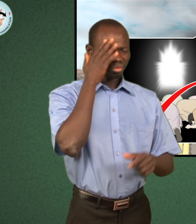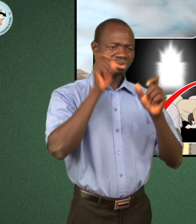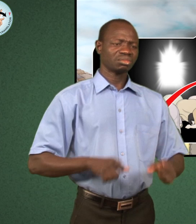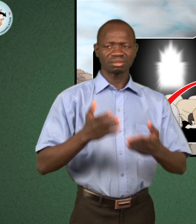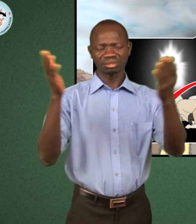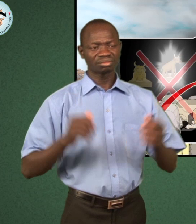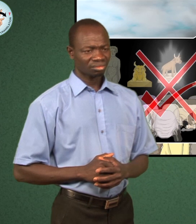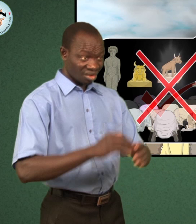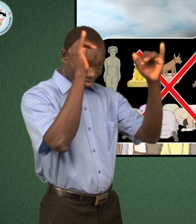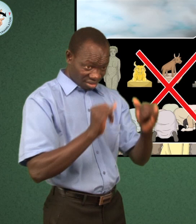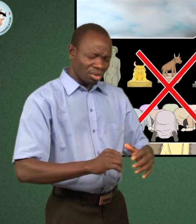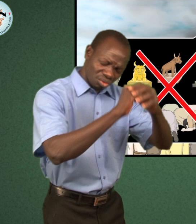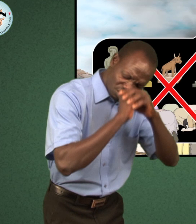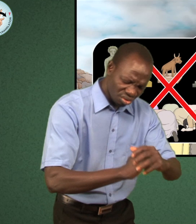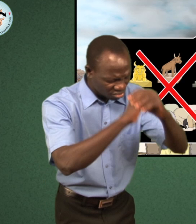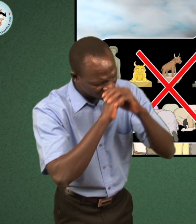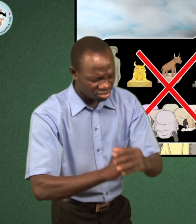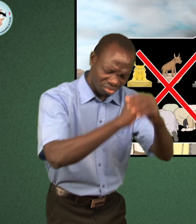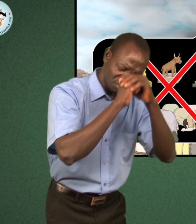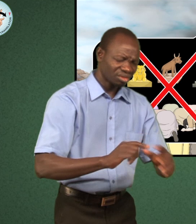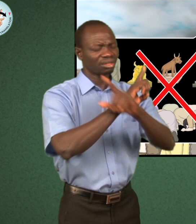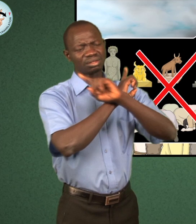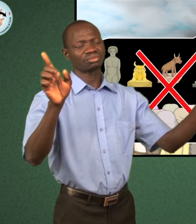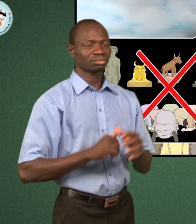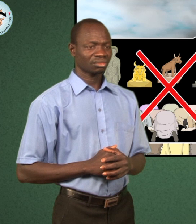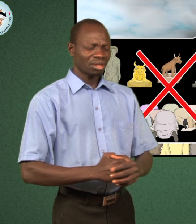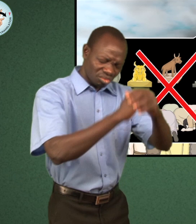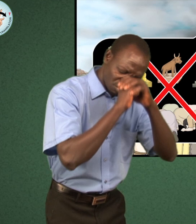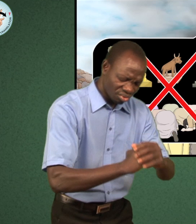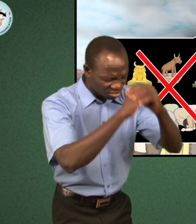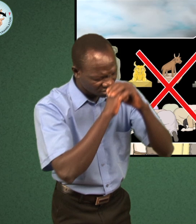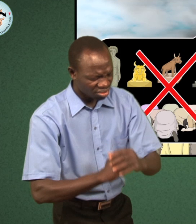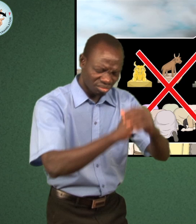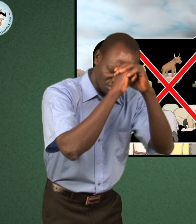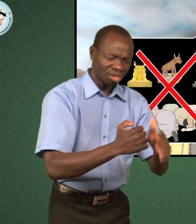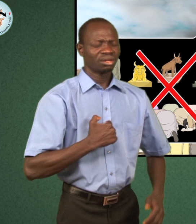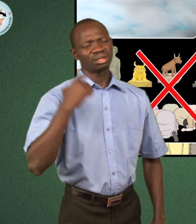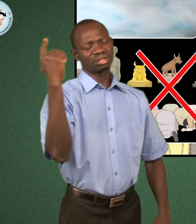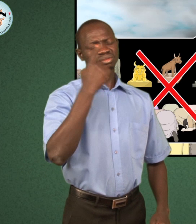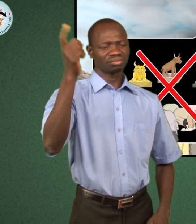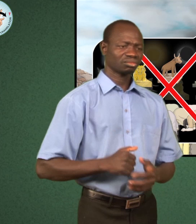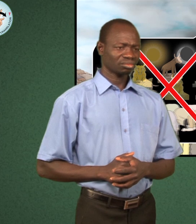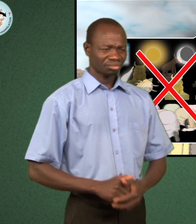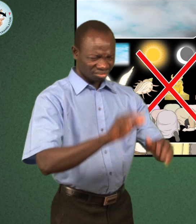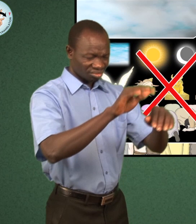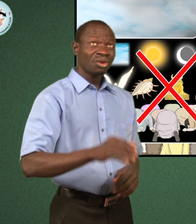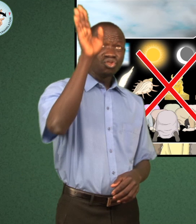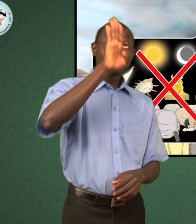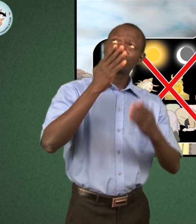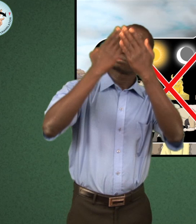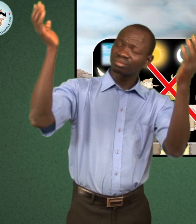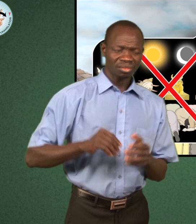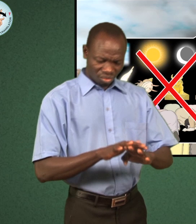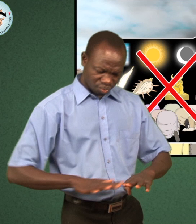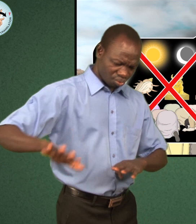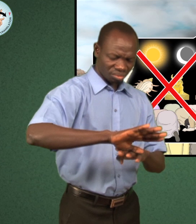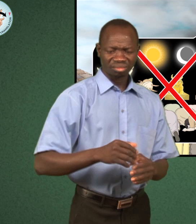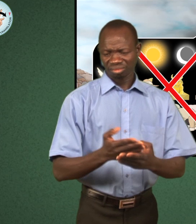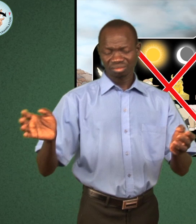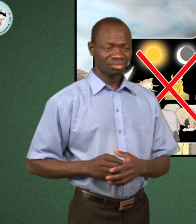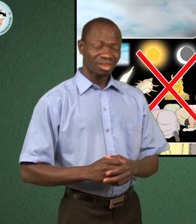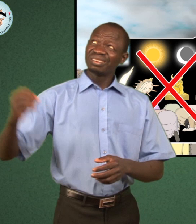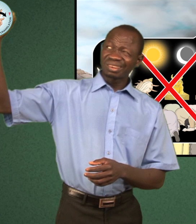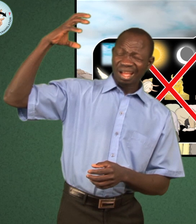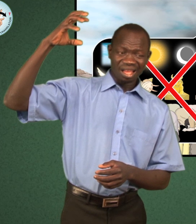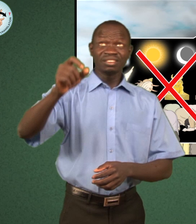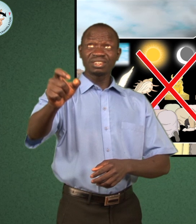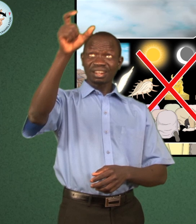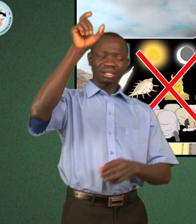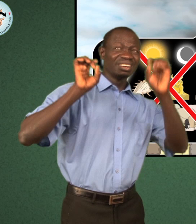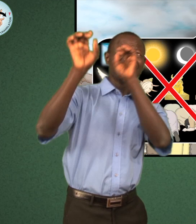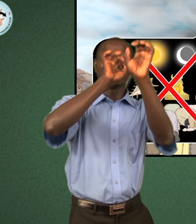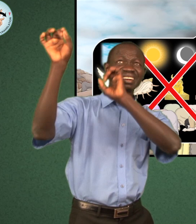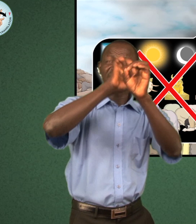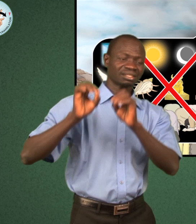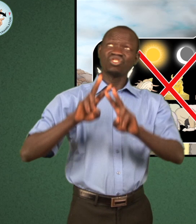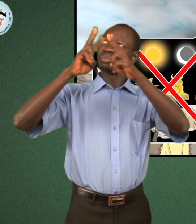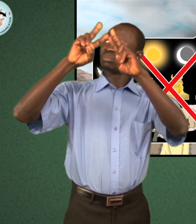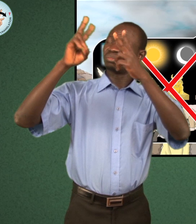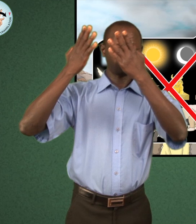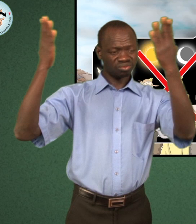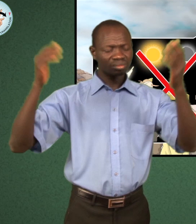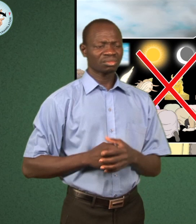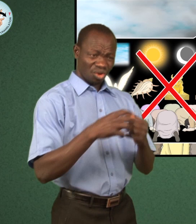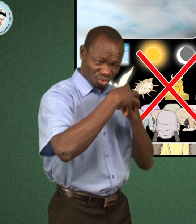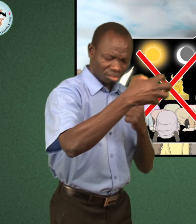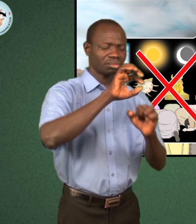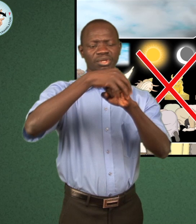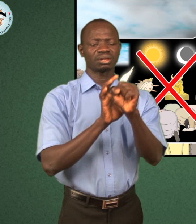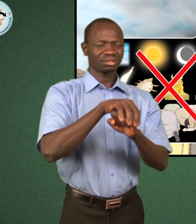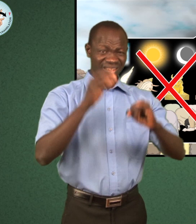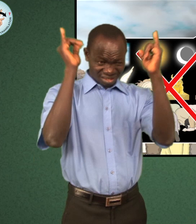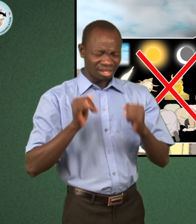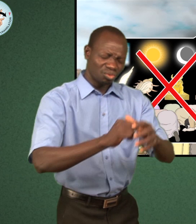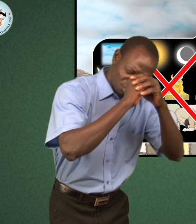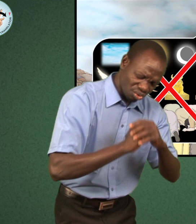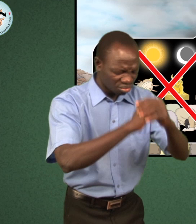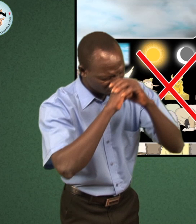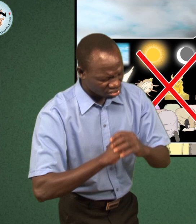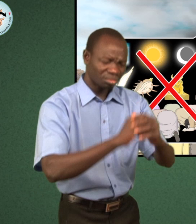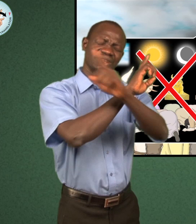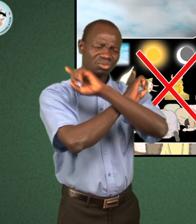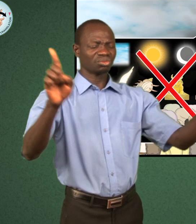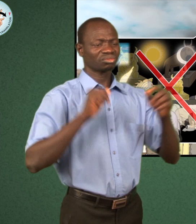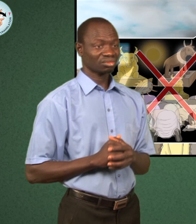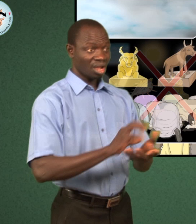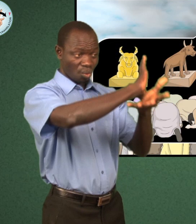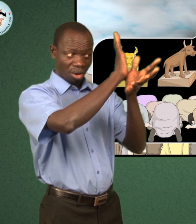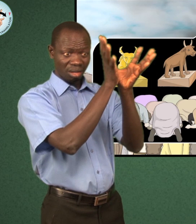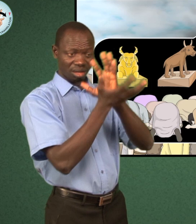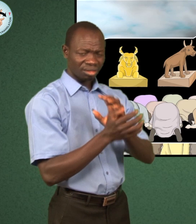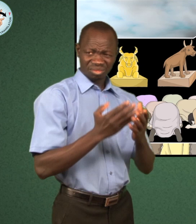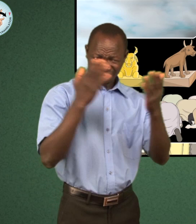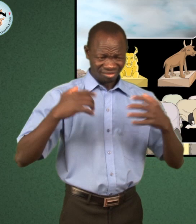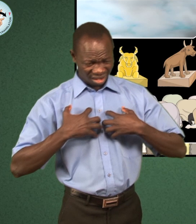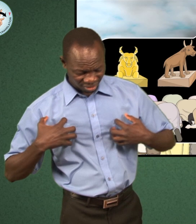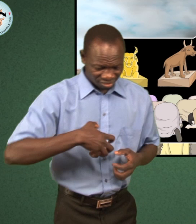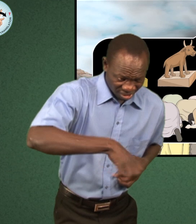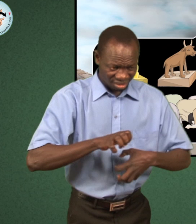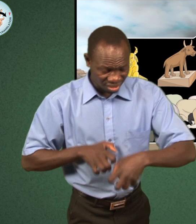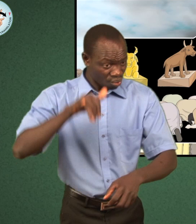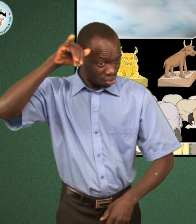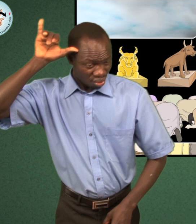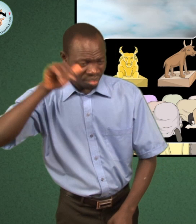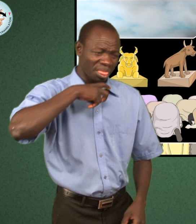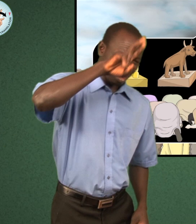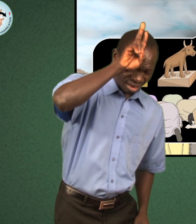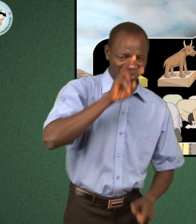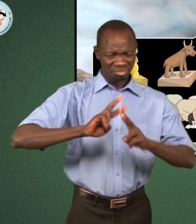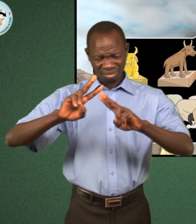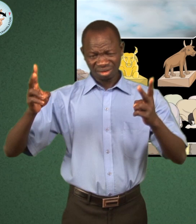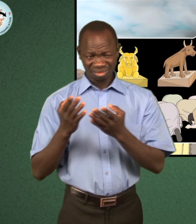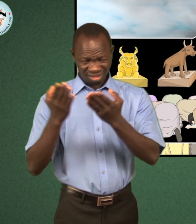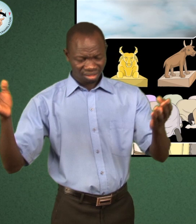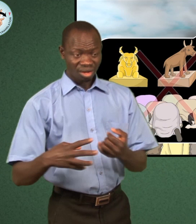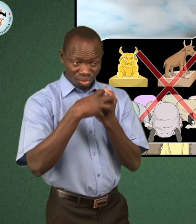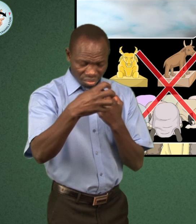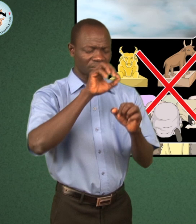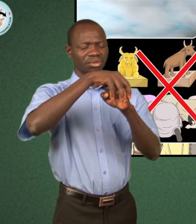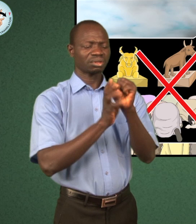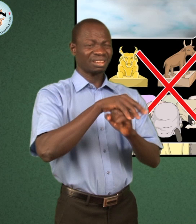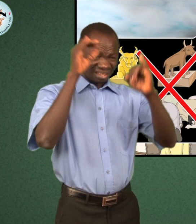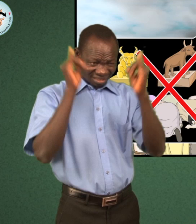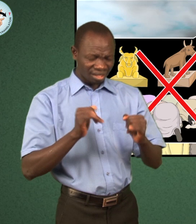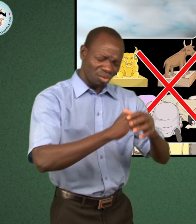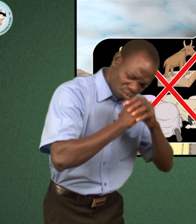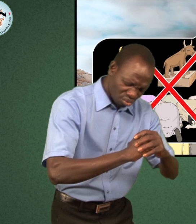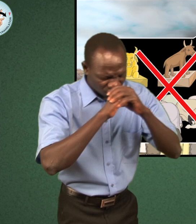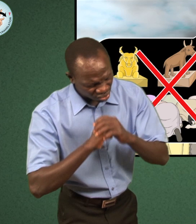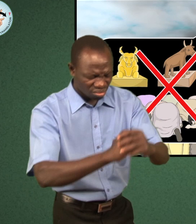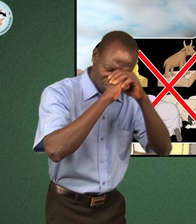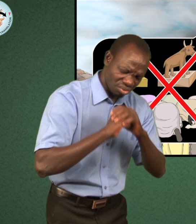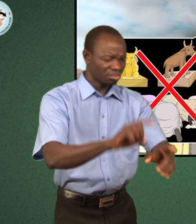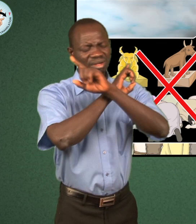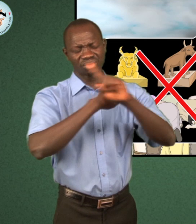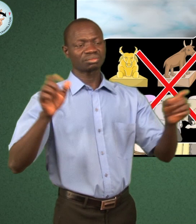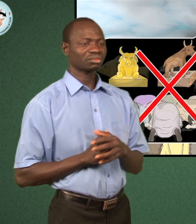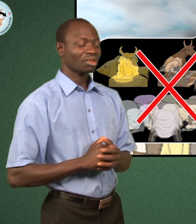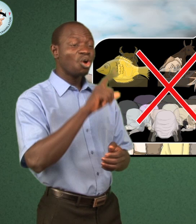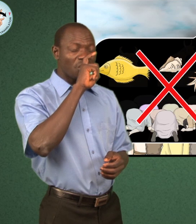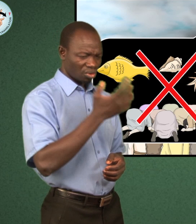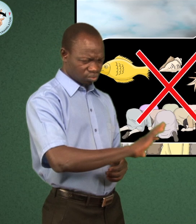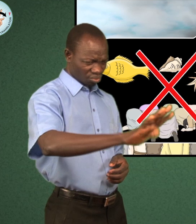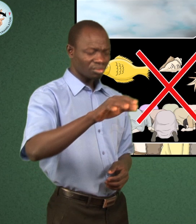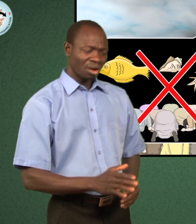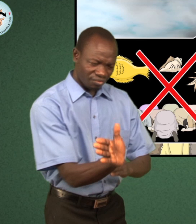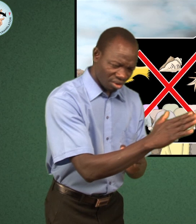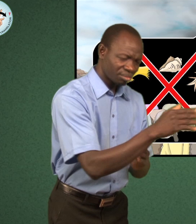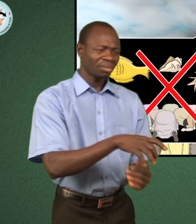You shall not make for yourself an idol in the form of anything in the heavens above, on the earth below, or in the waters beneath.